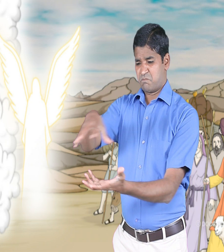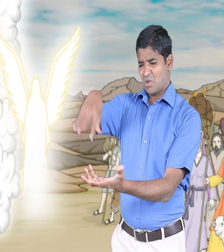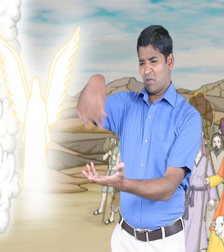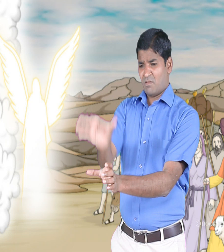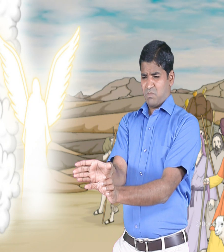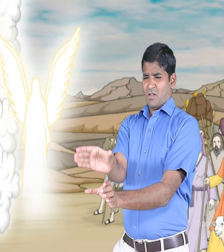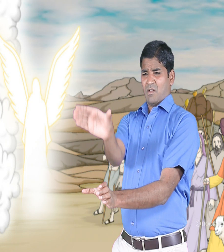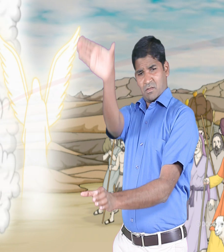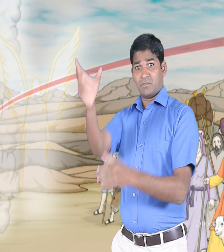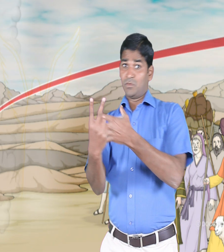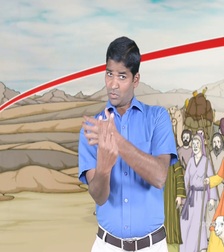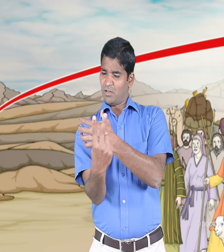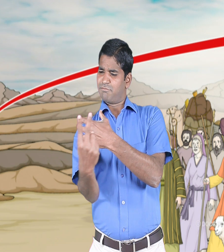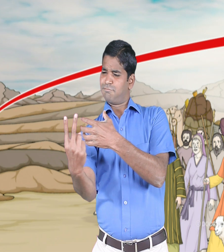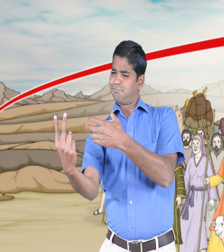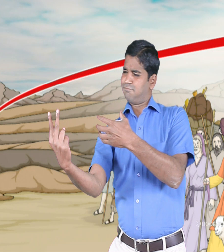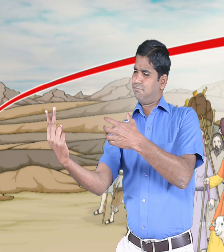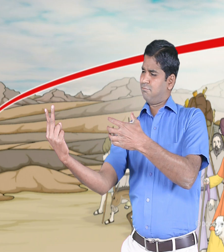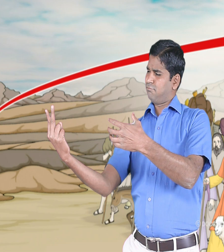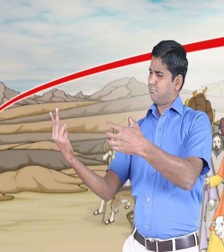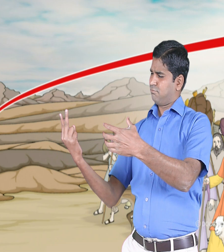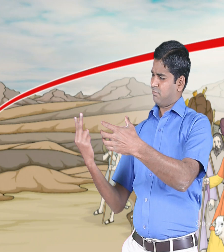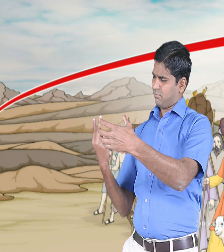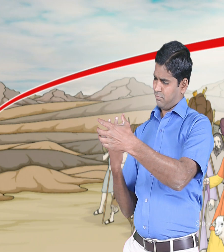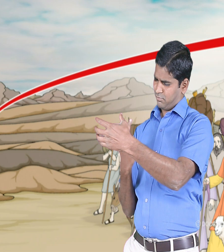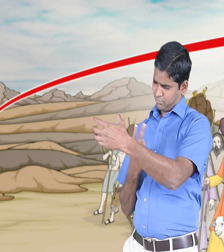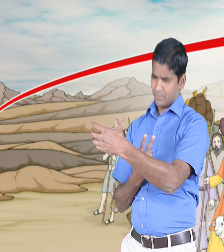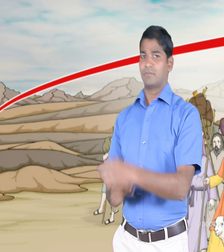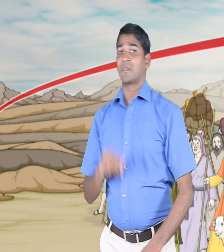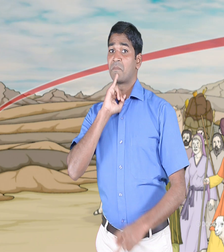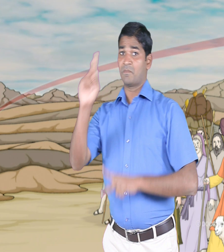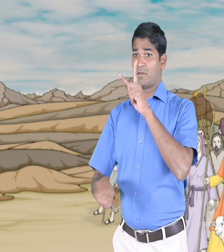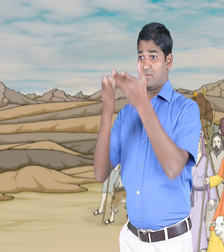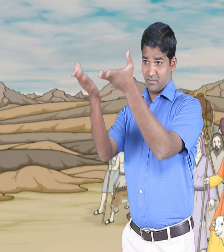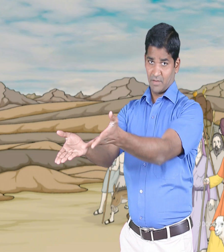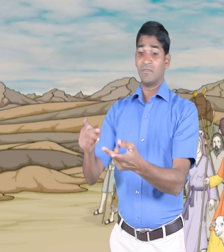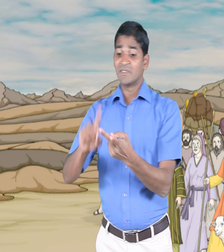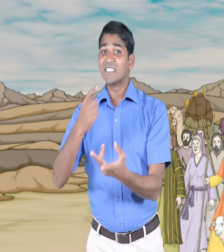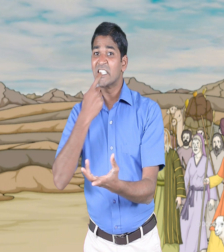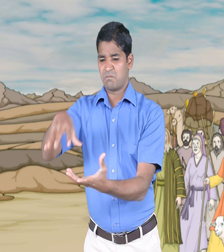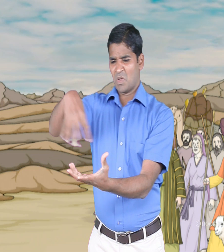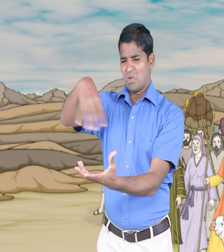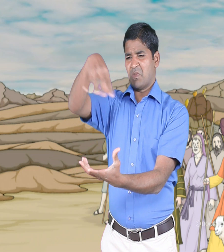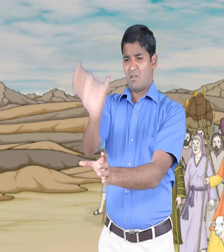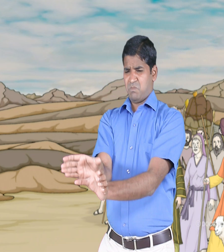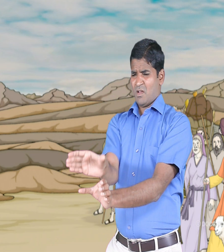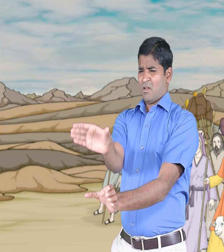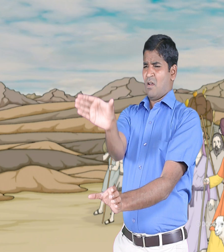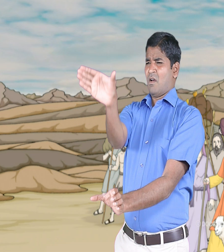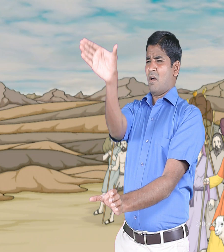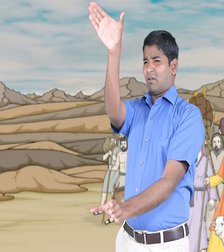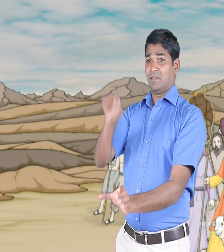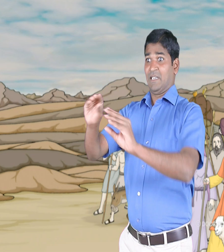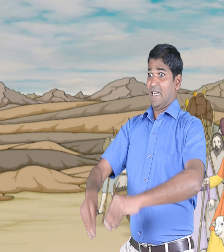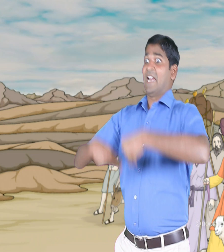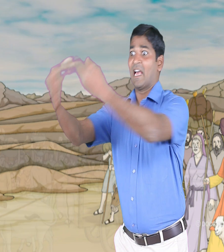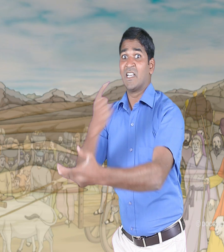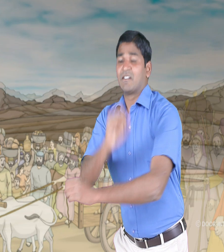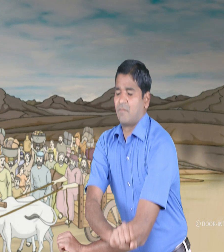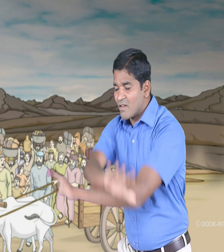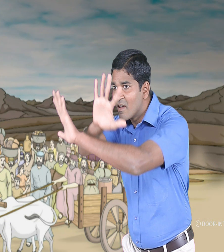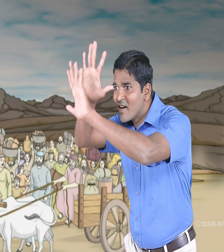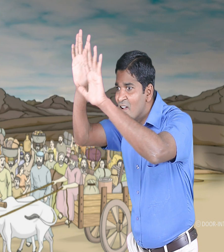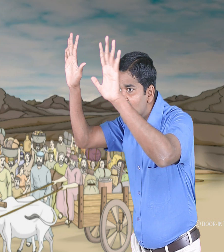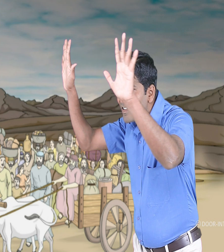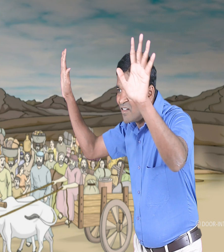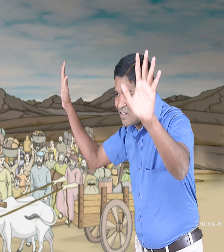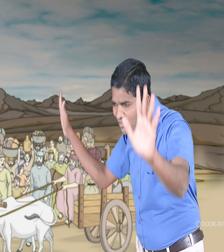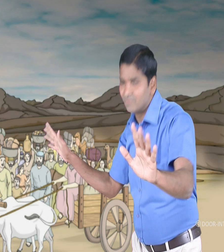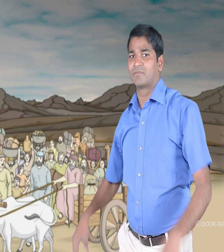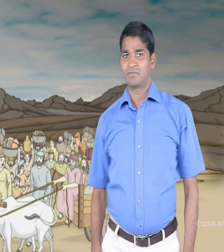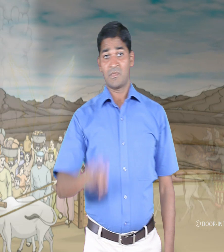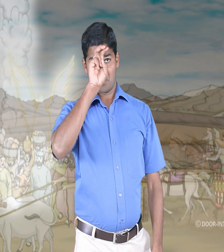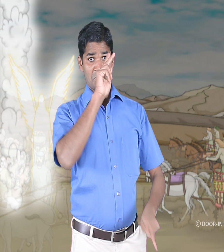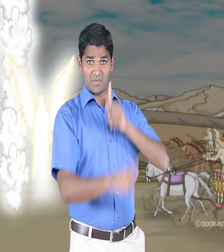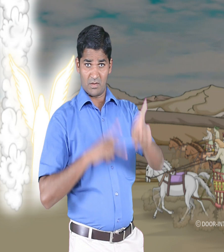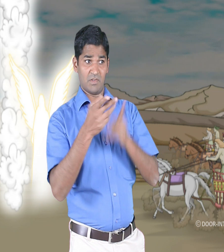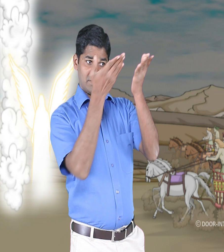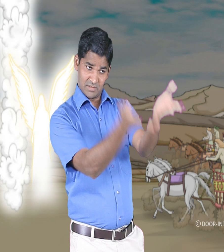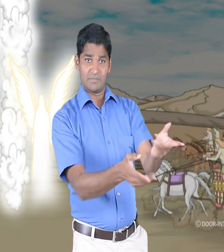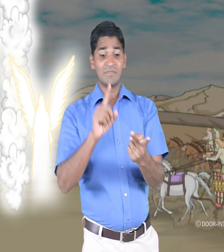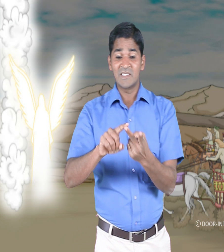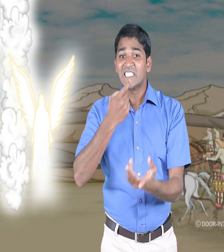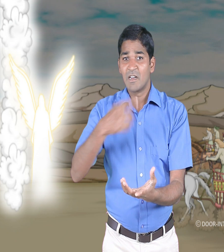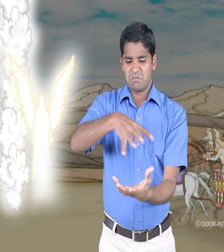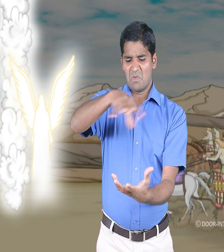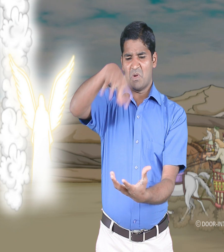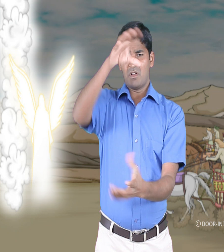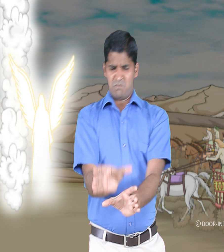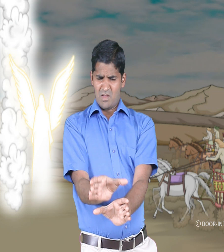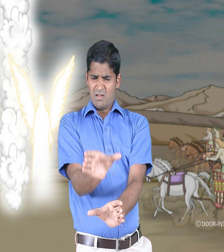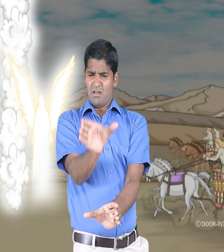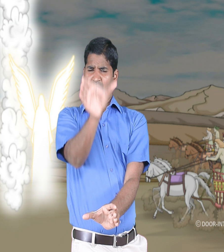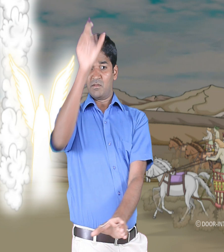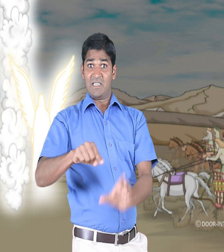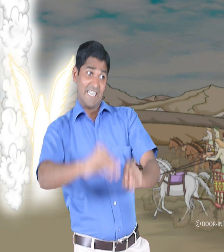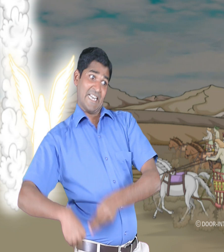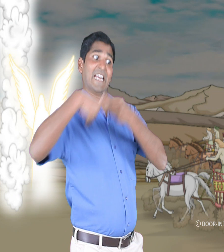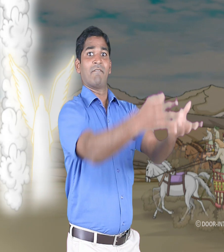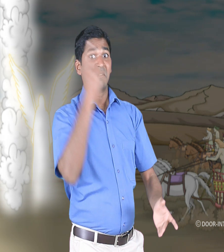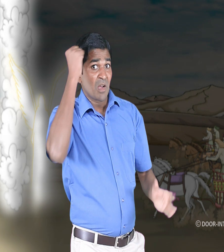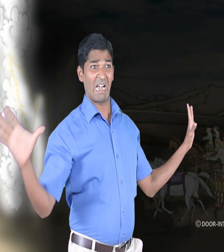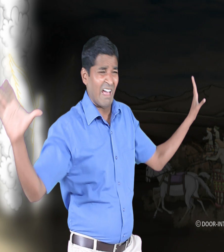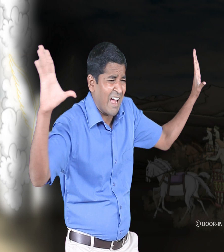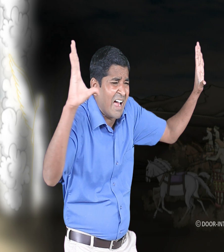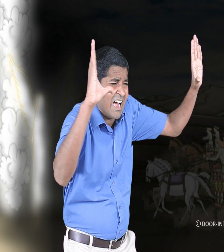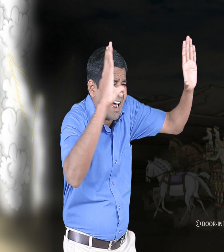The pillar of cloud also moved from before them and stood behind them, so that it came between the camps of Egypt and Israel.